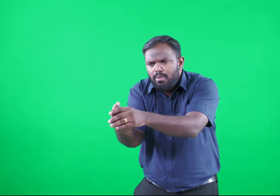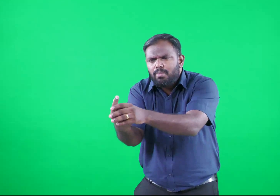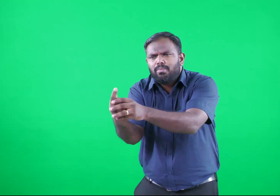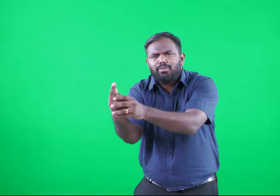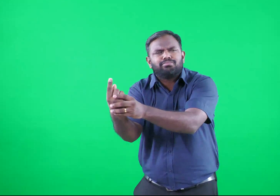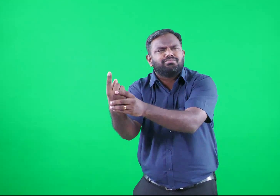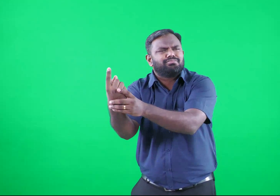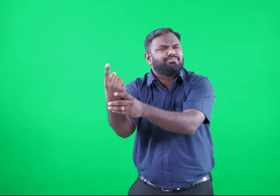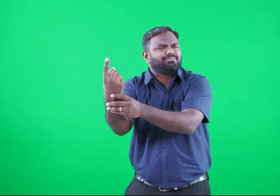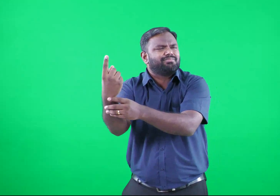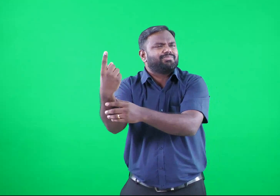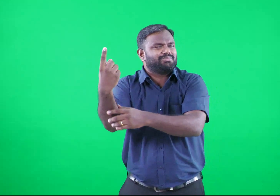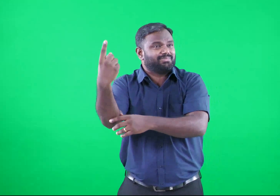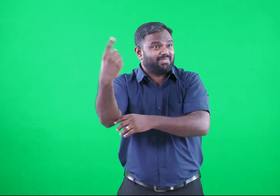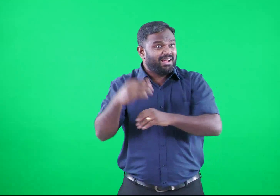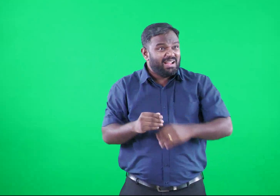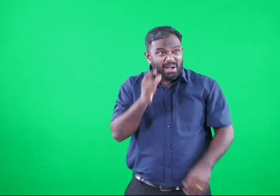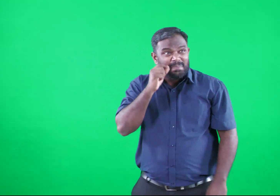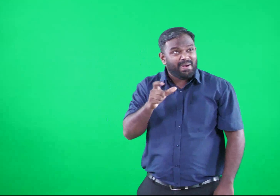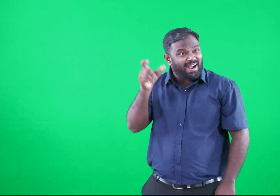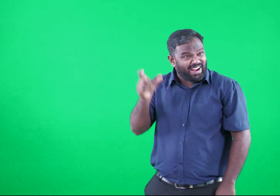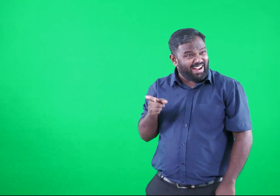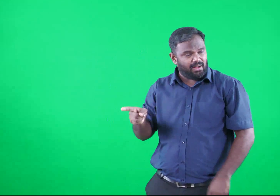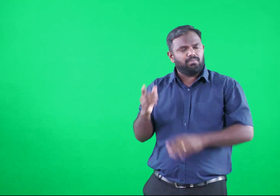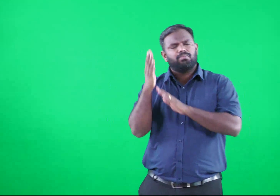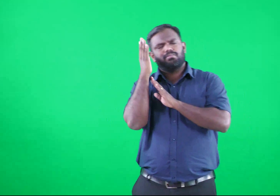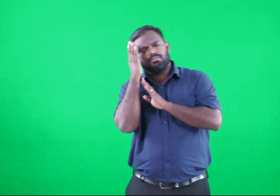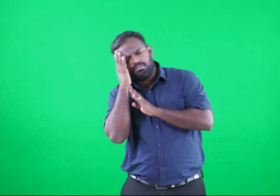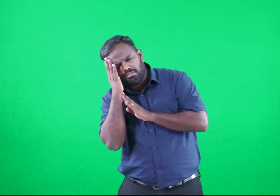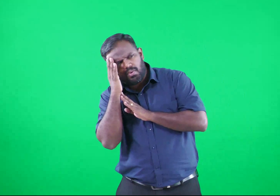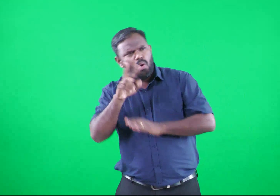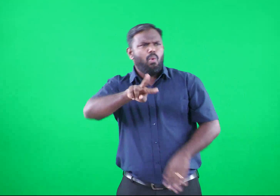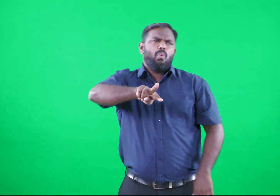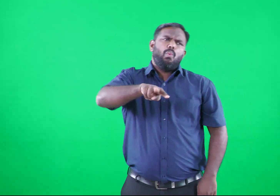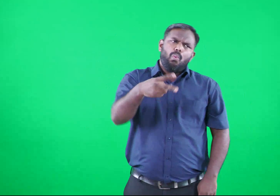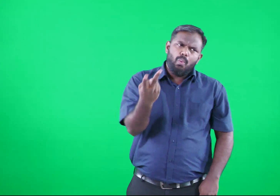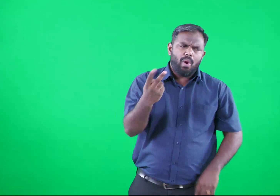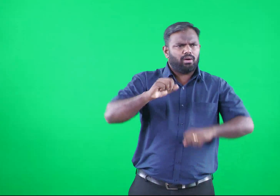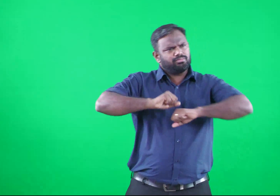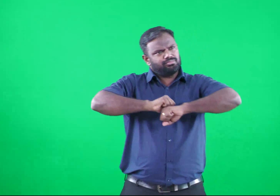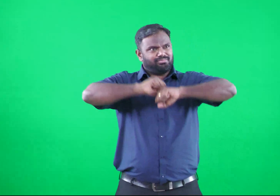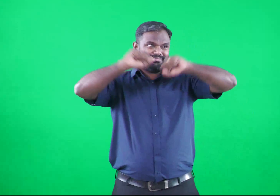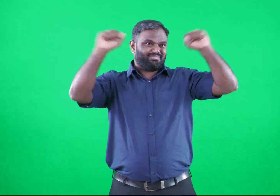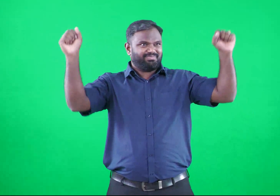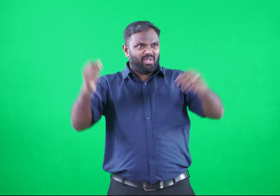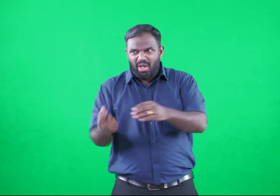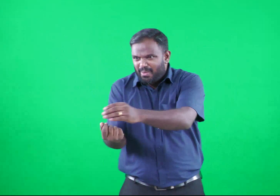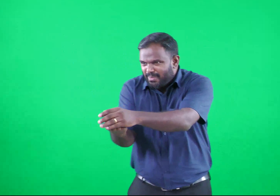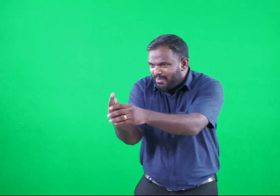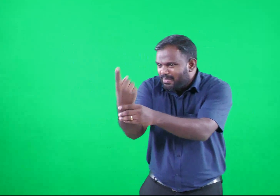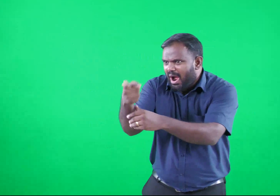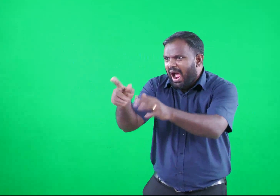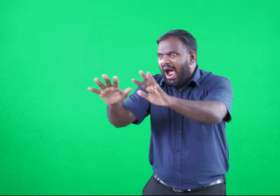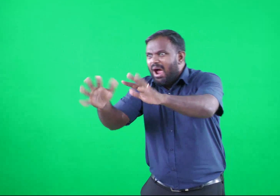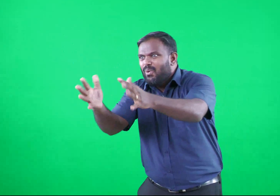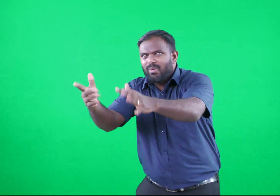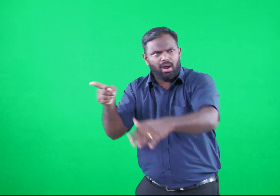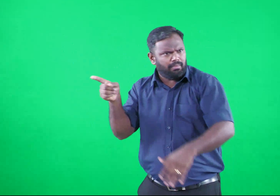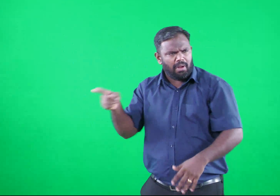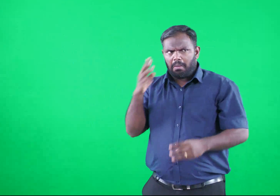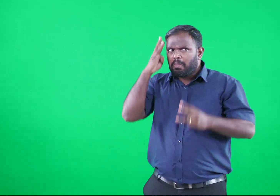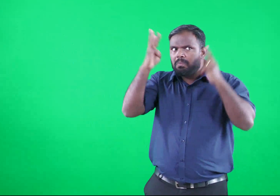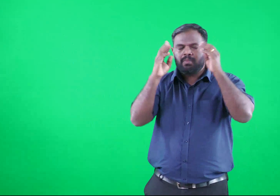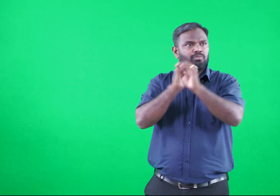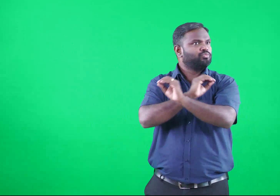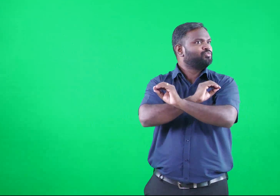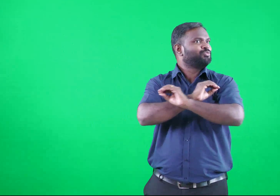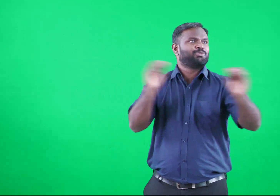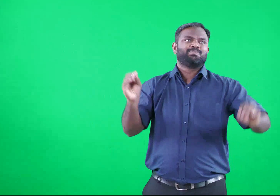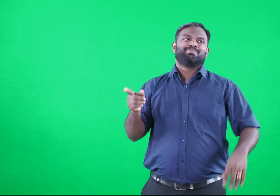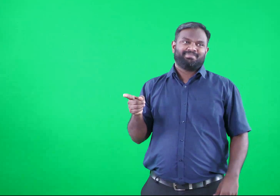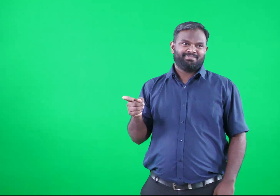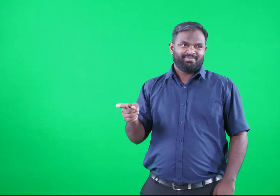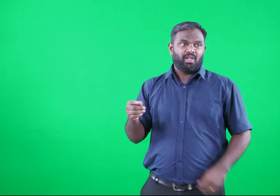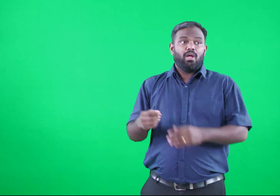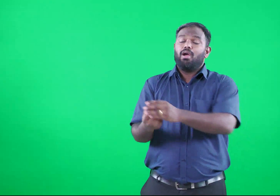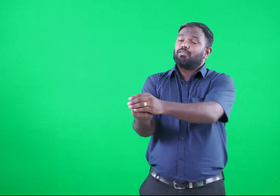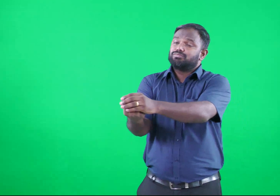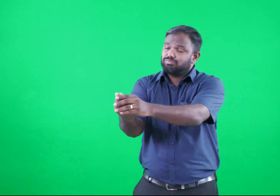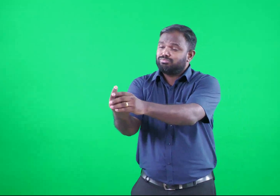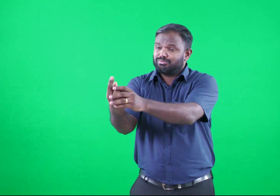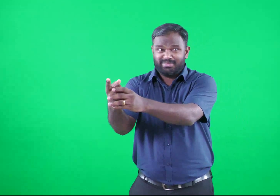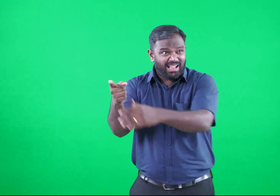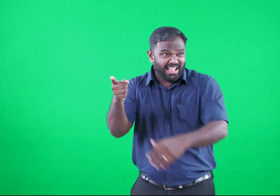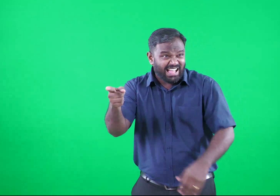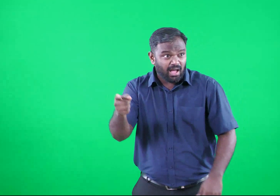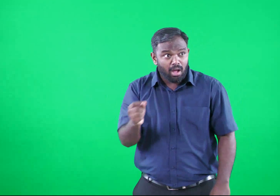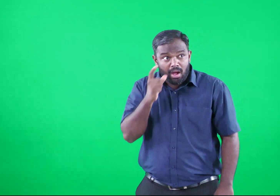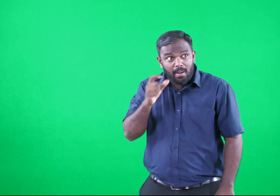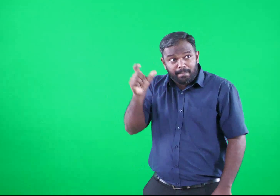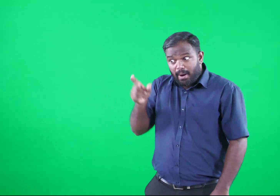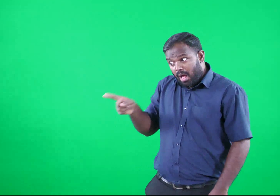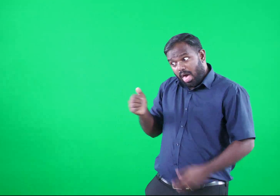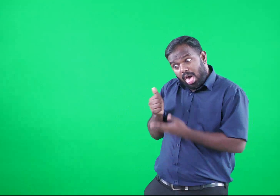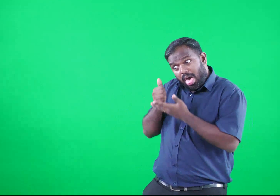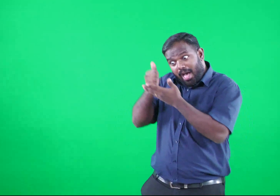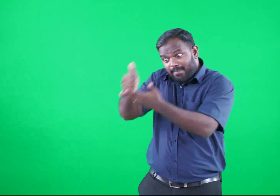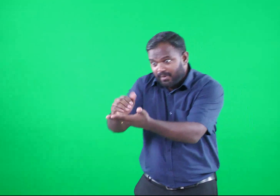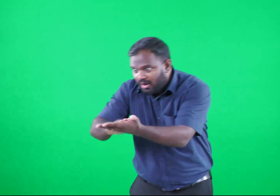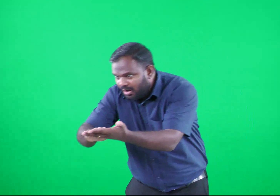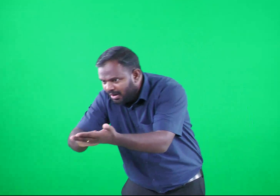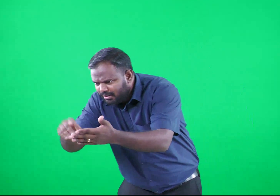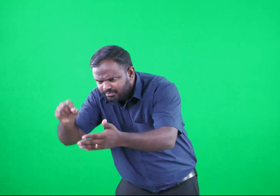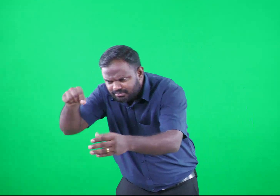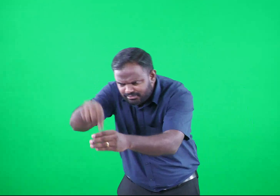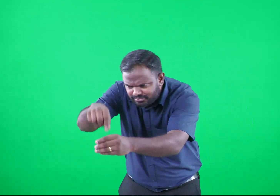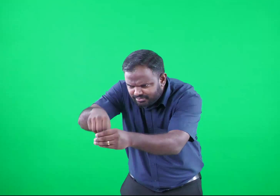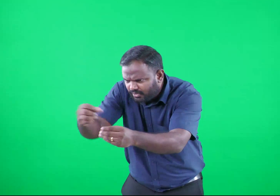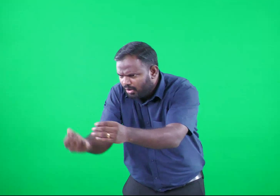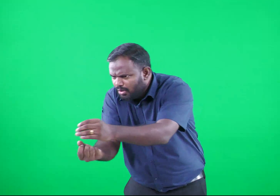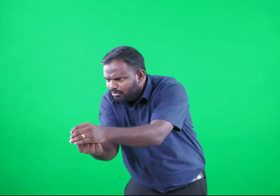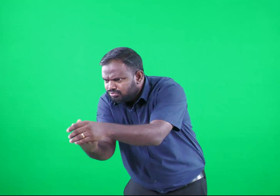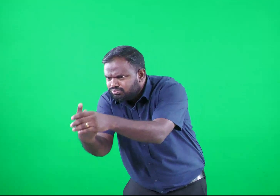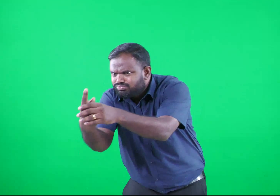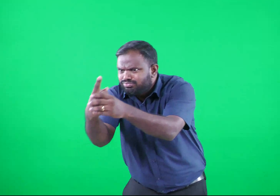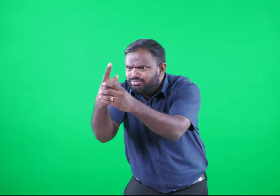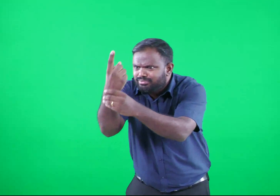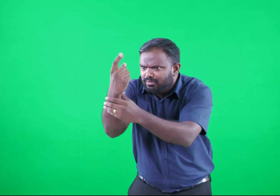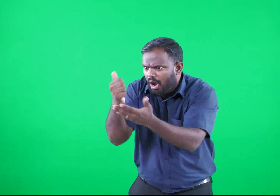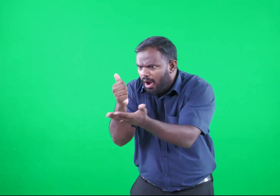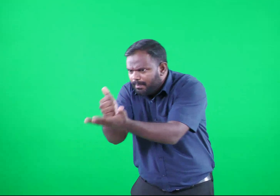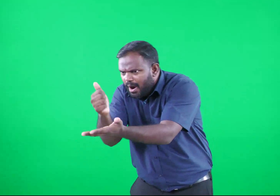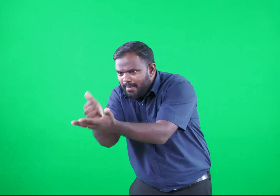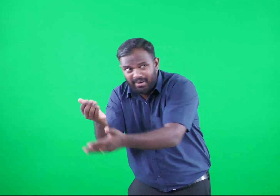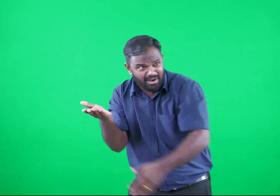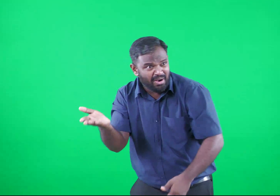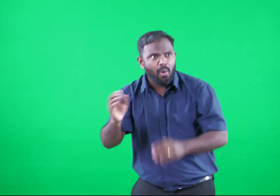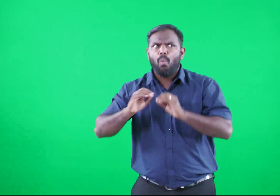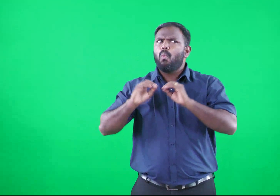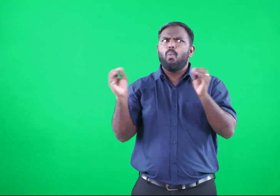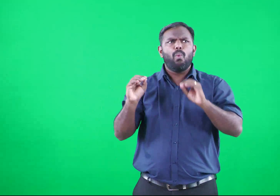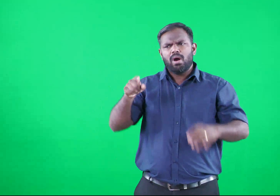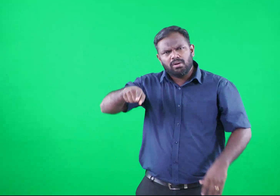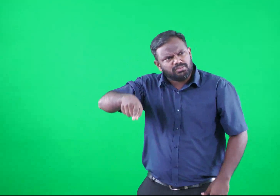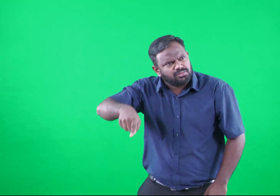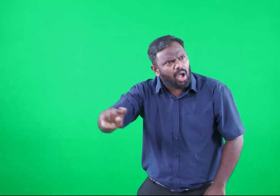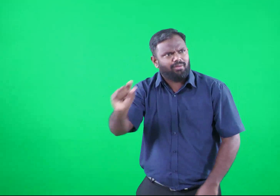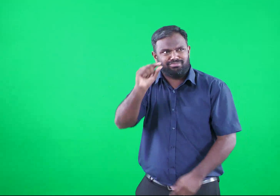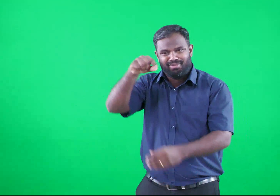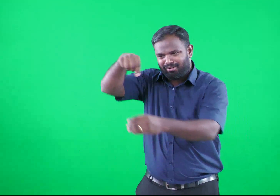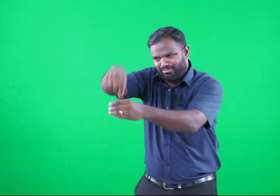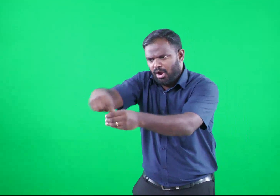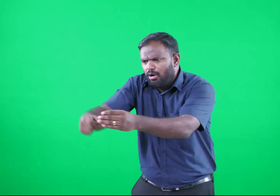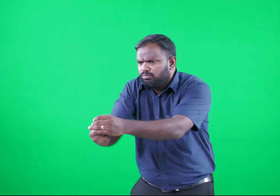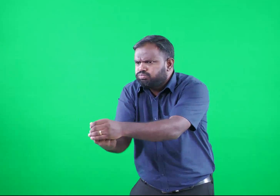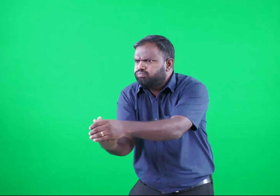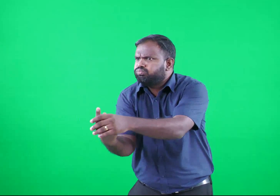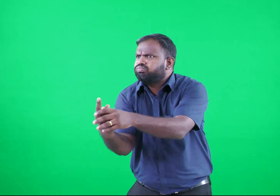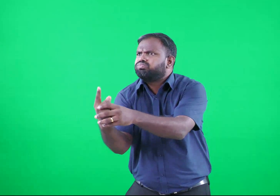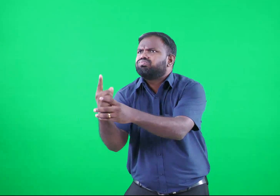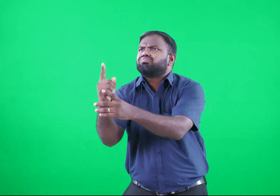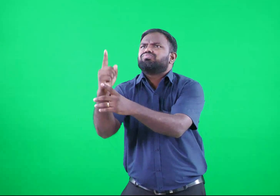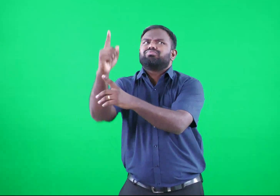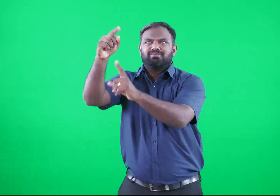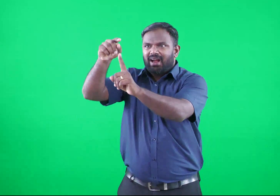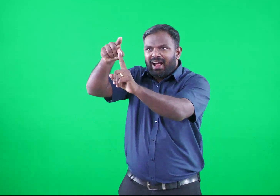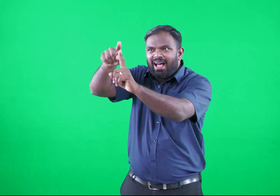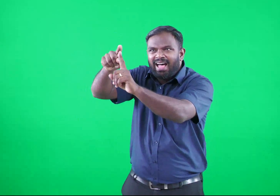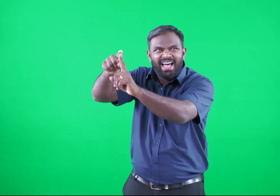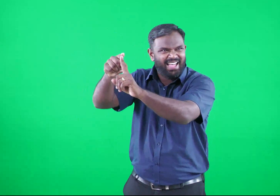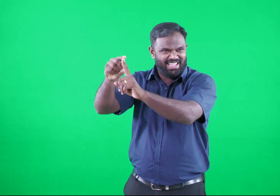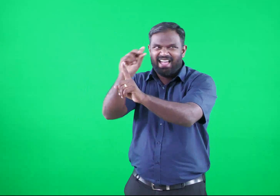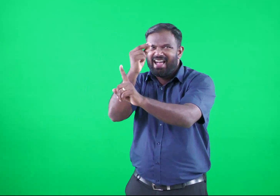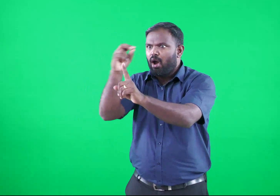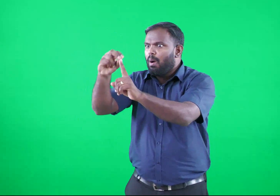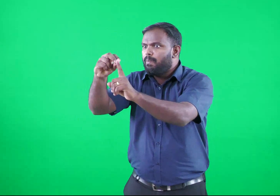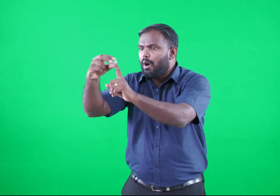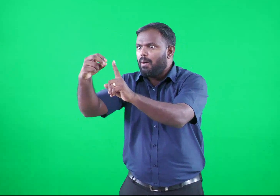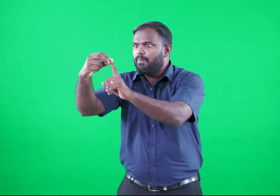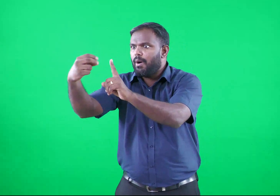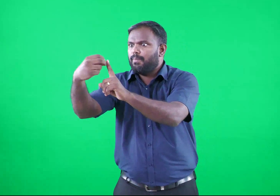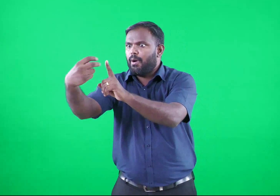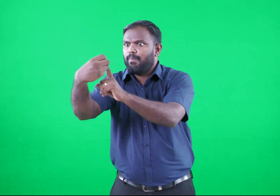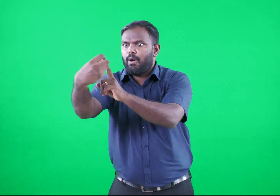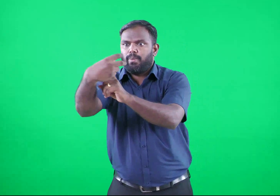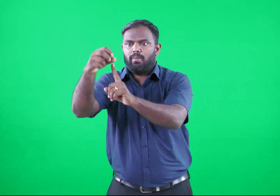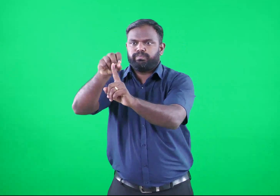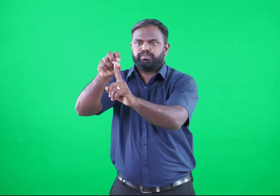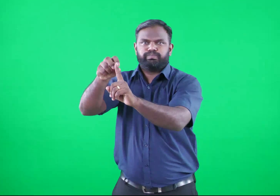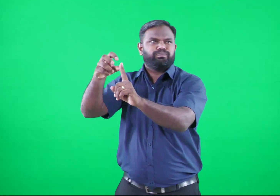All by itself the earth produces a crop- first the stalk, then the head, then grain that ripens within.